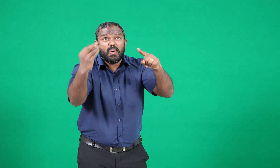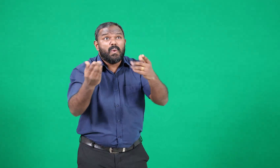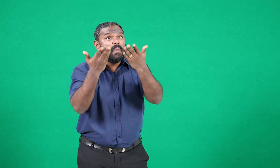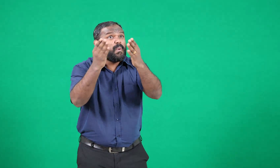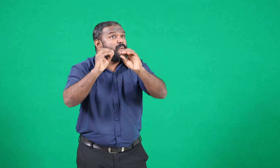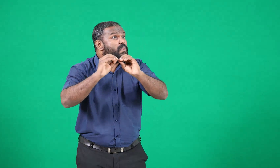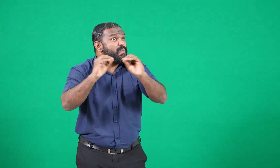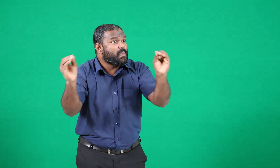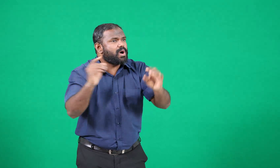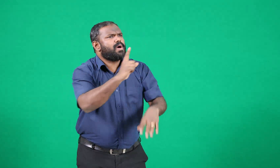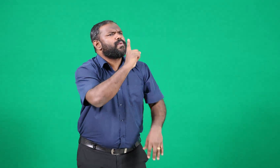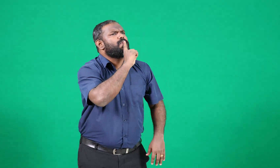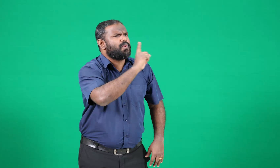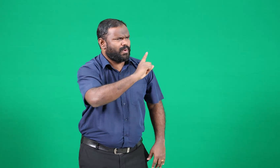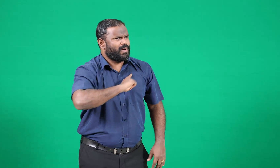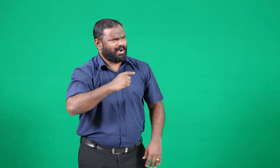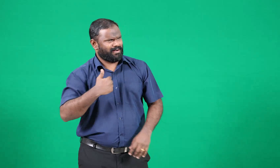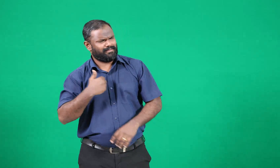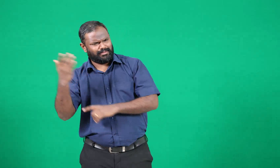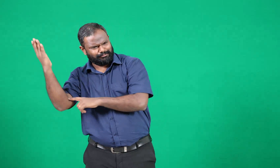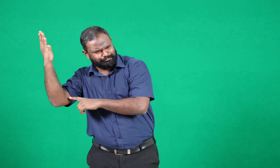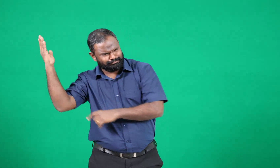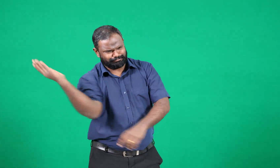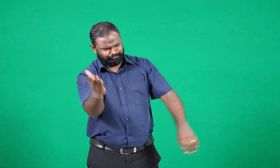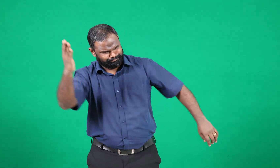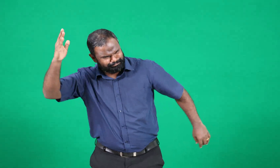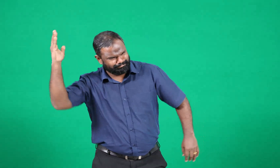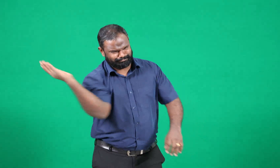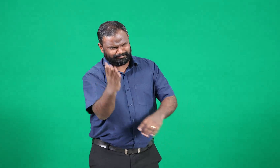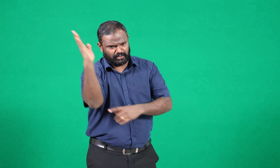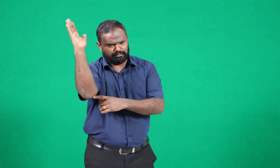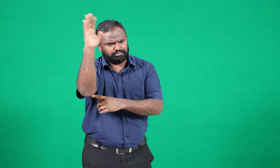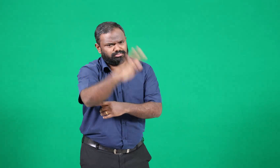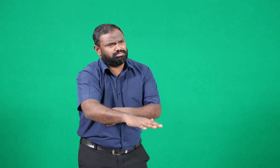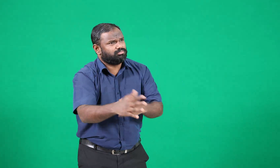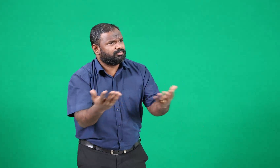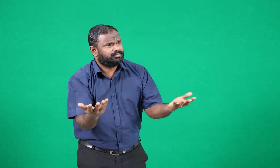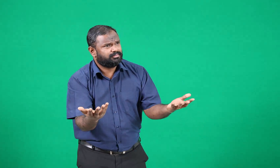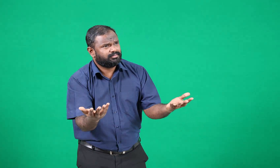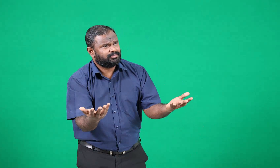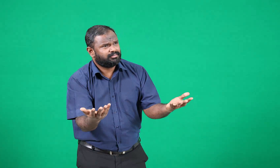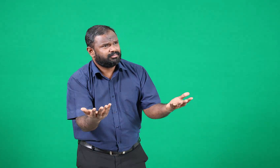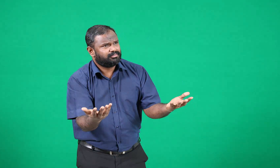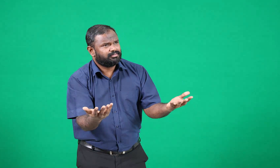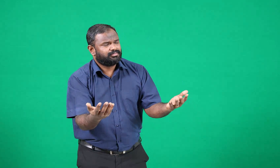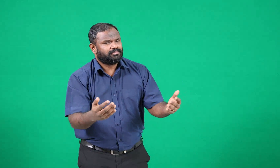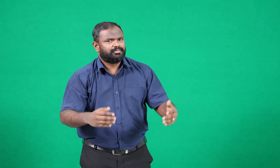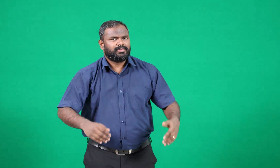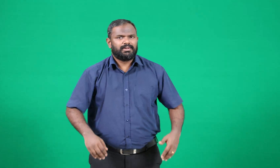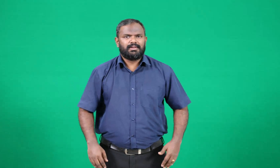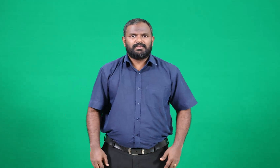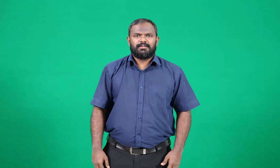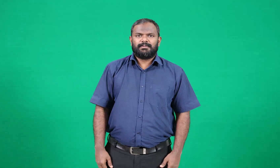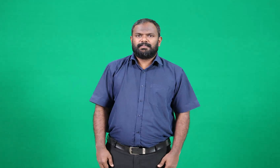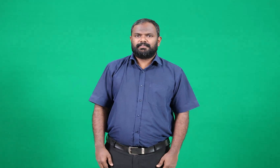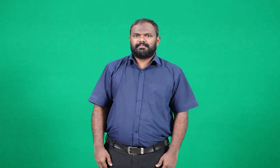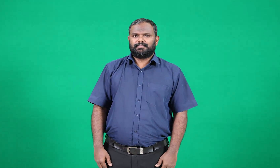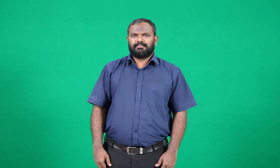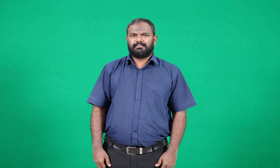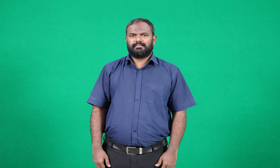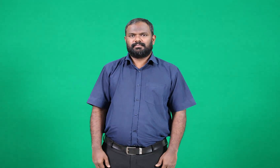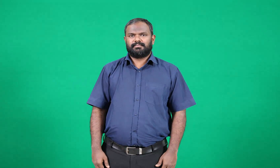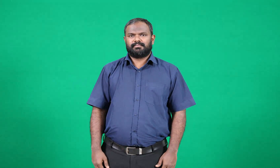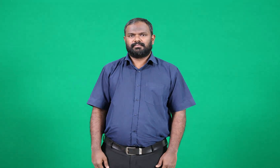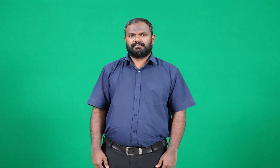But if not, you can cut it down.'"